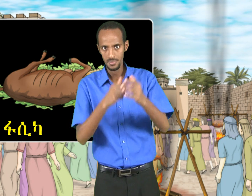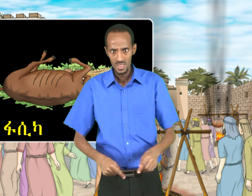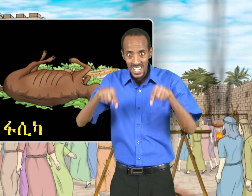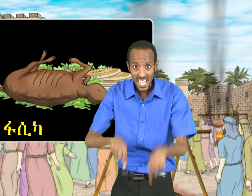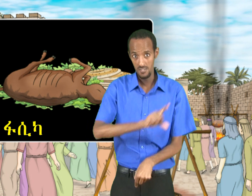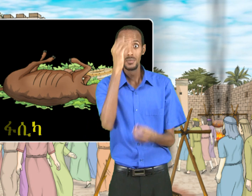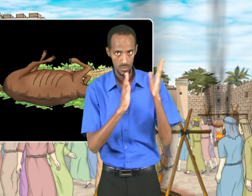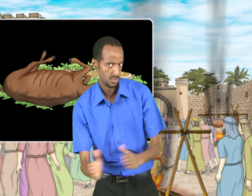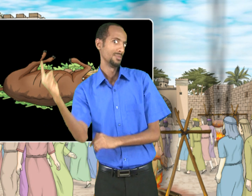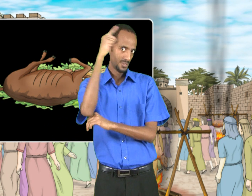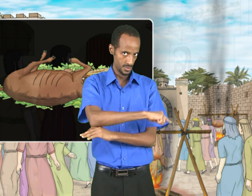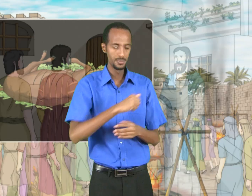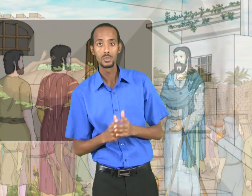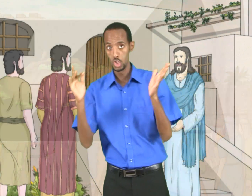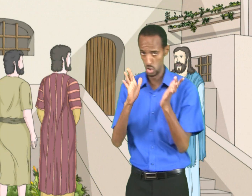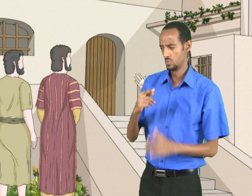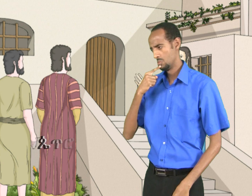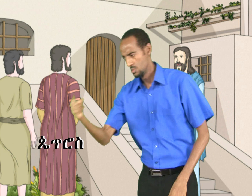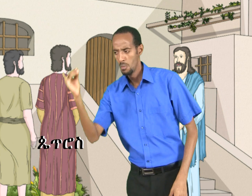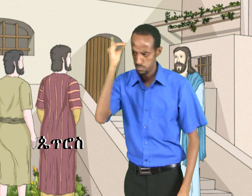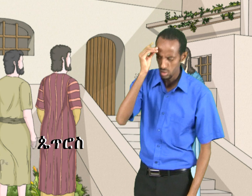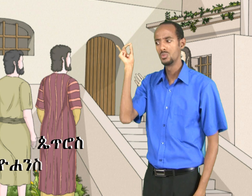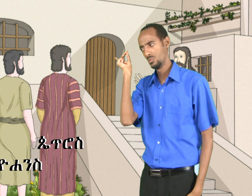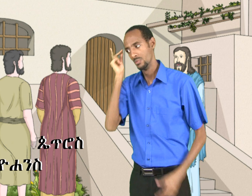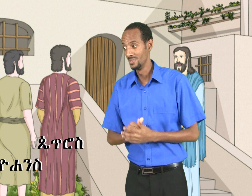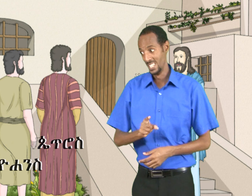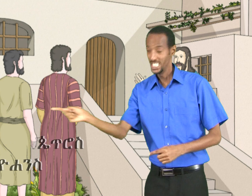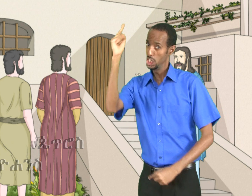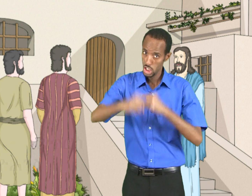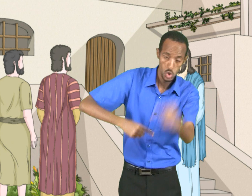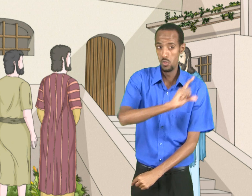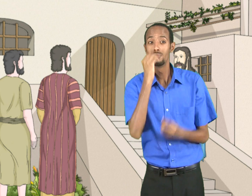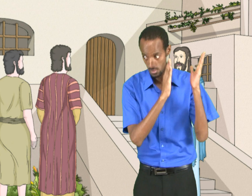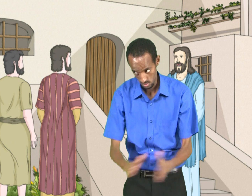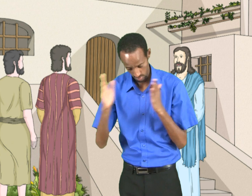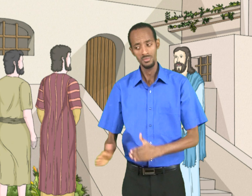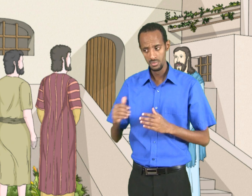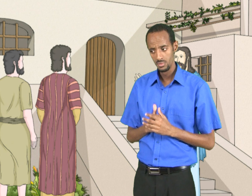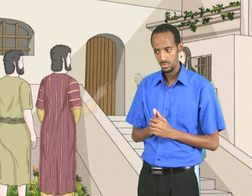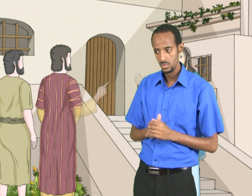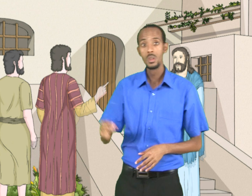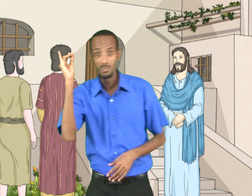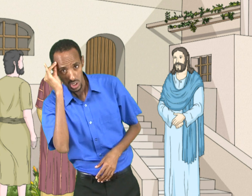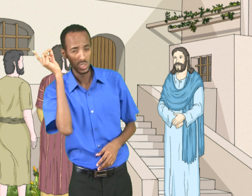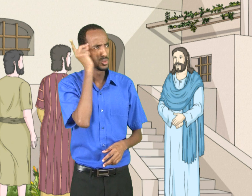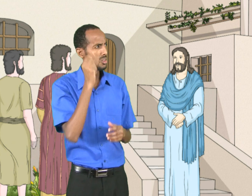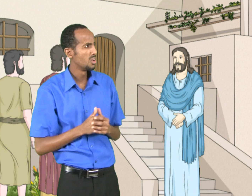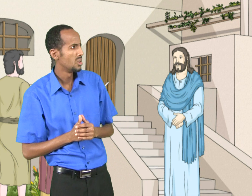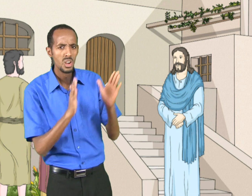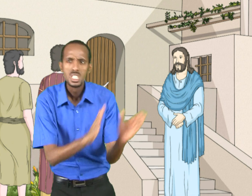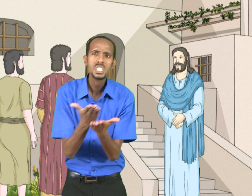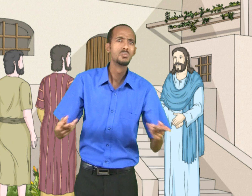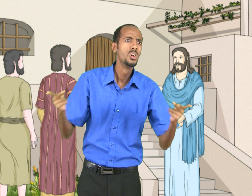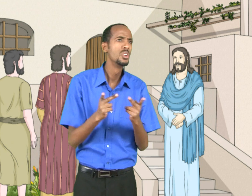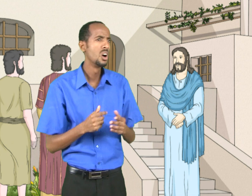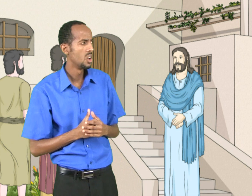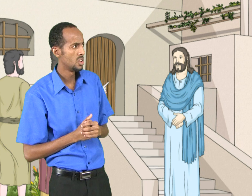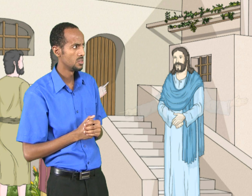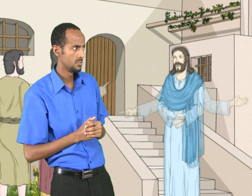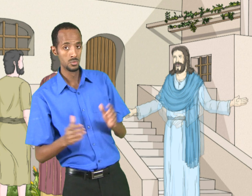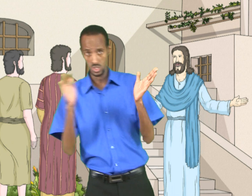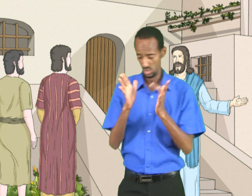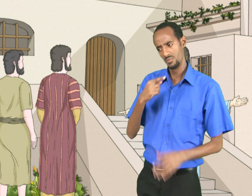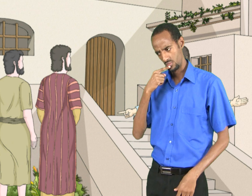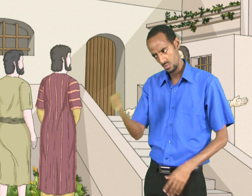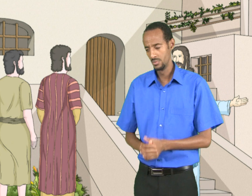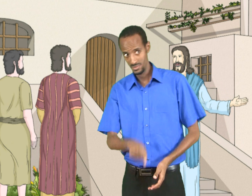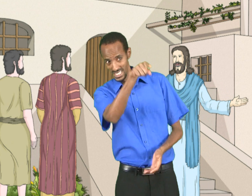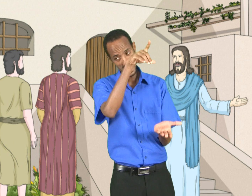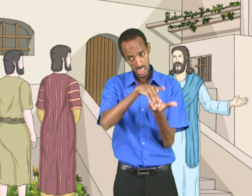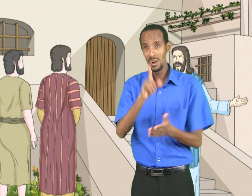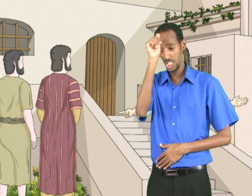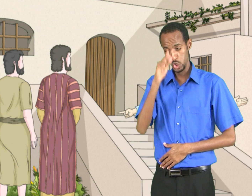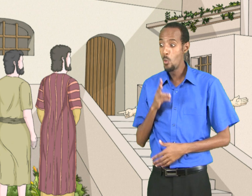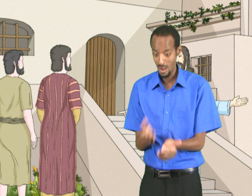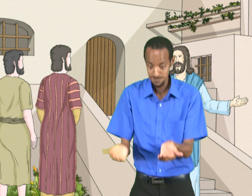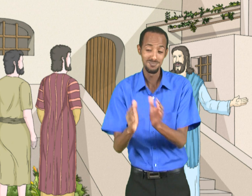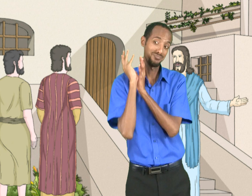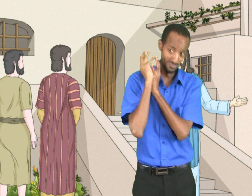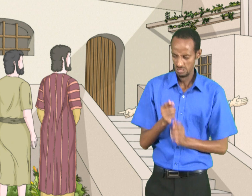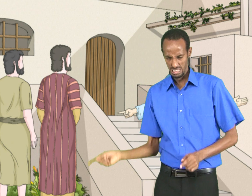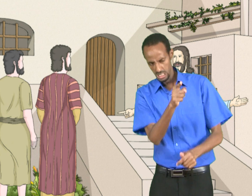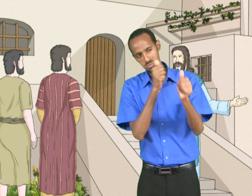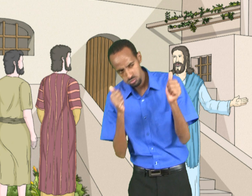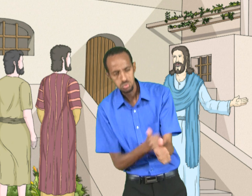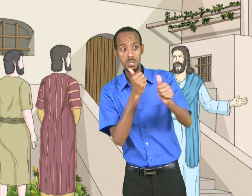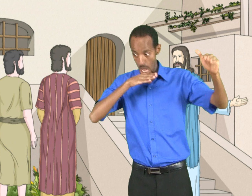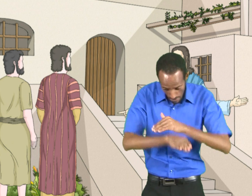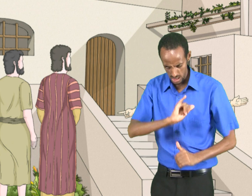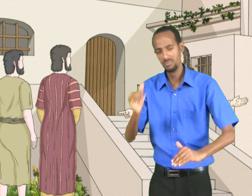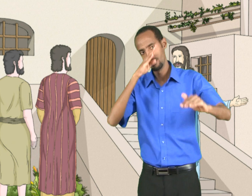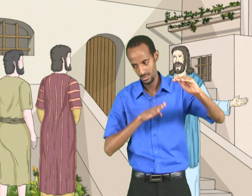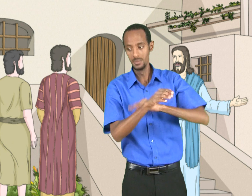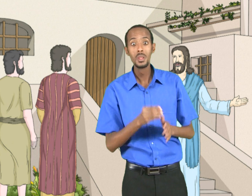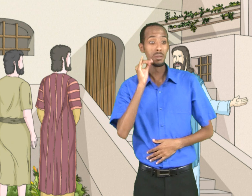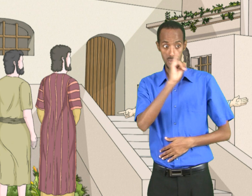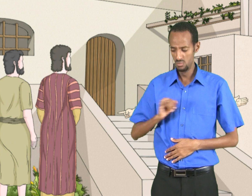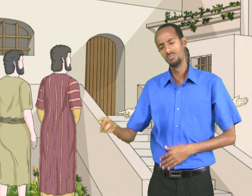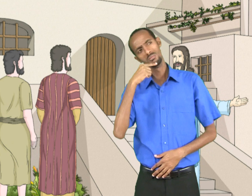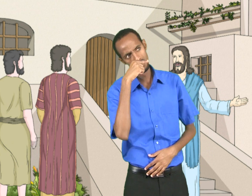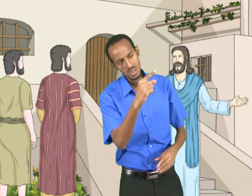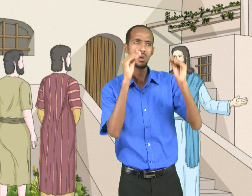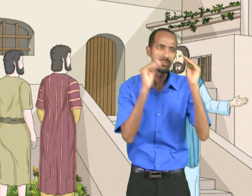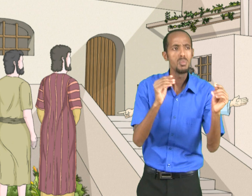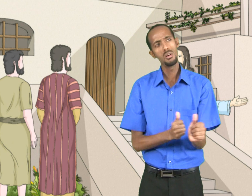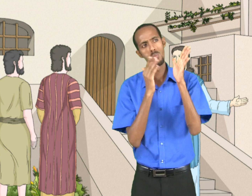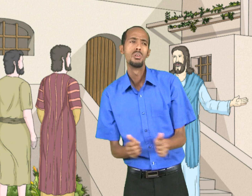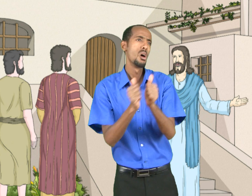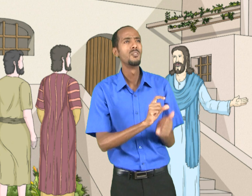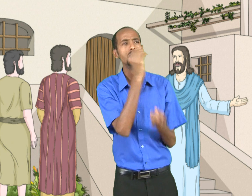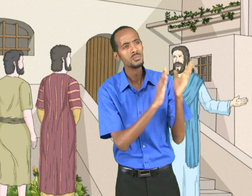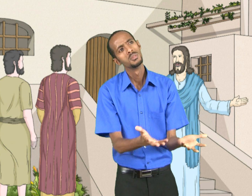Jesus sent Peter and John, saying, “Go and prepare for us to eat the Passover.”